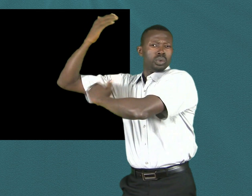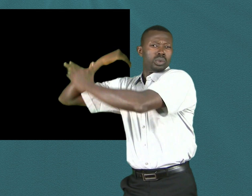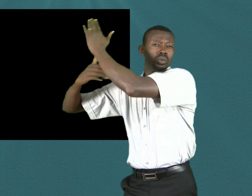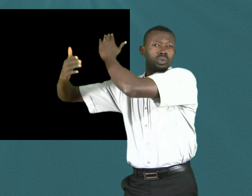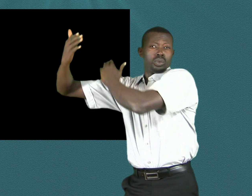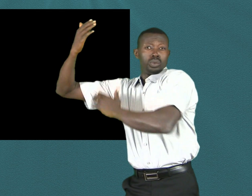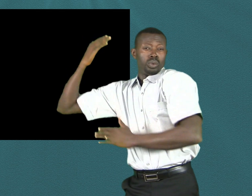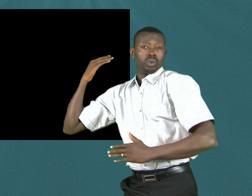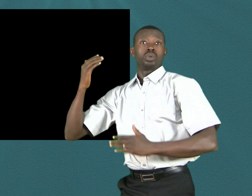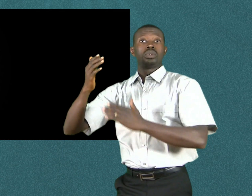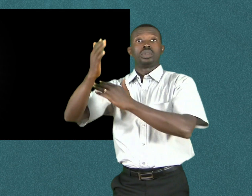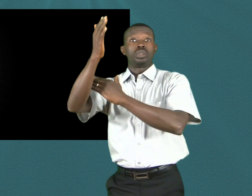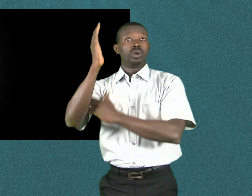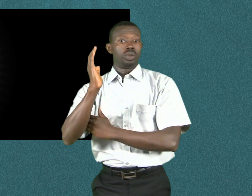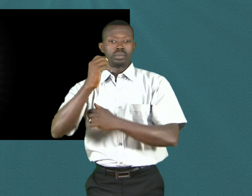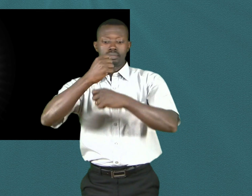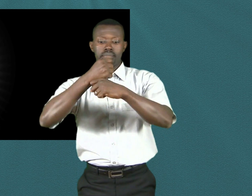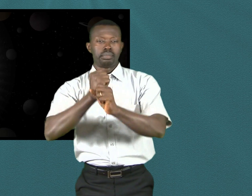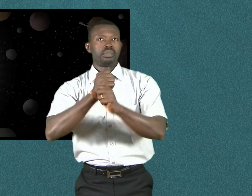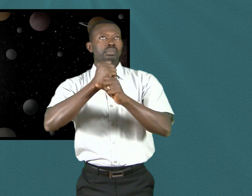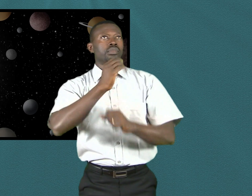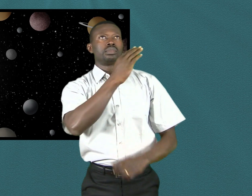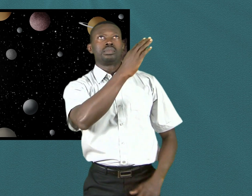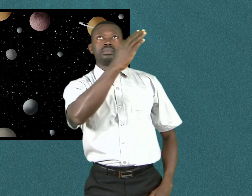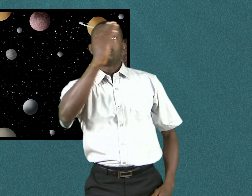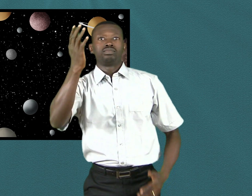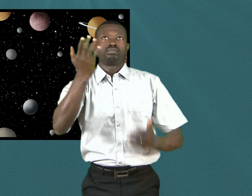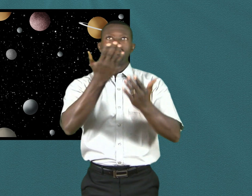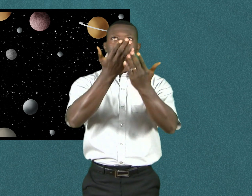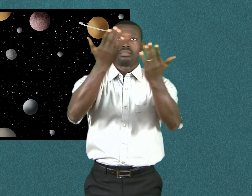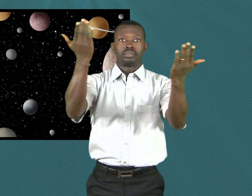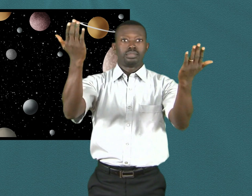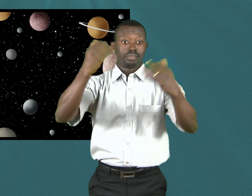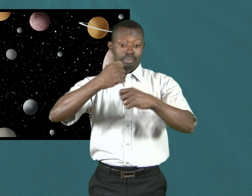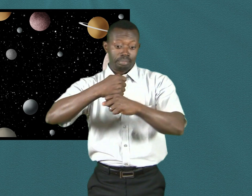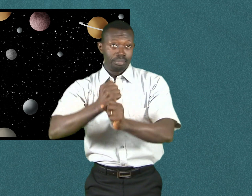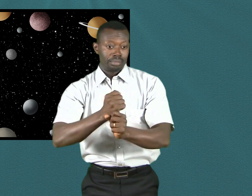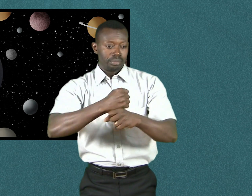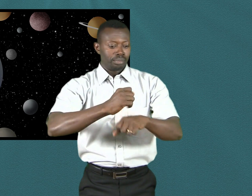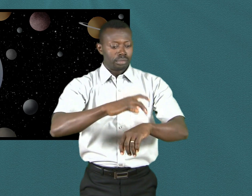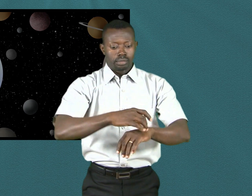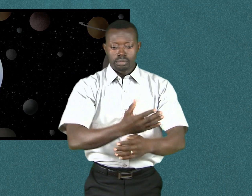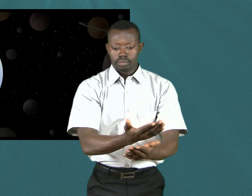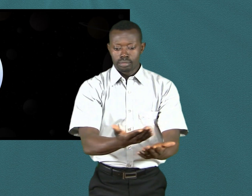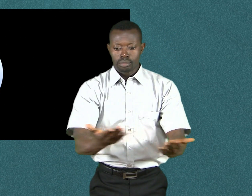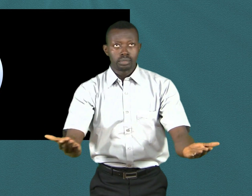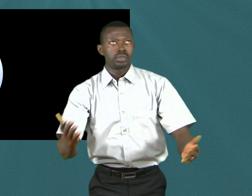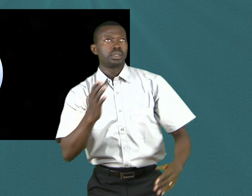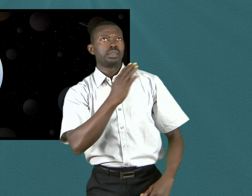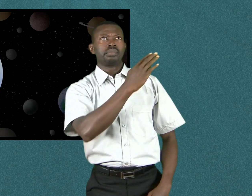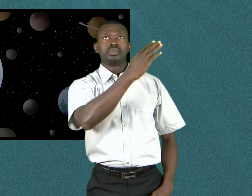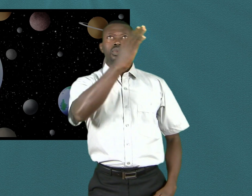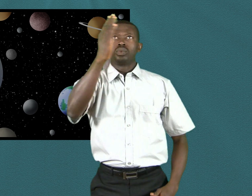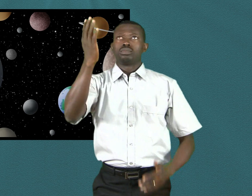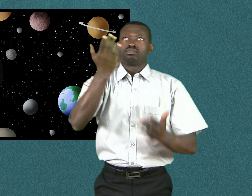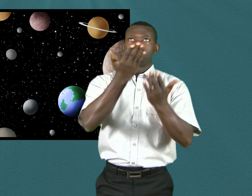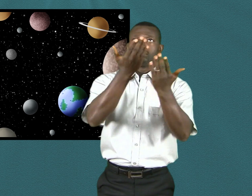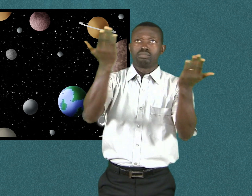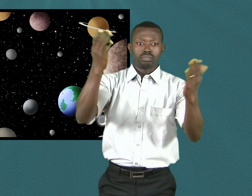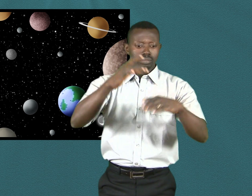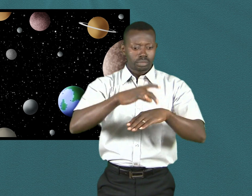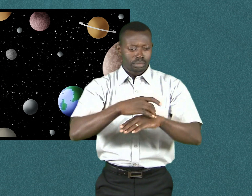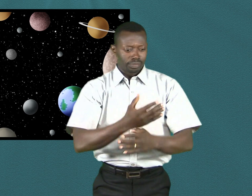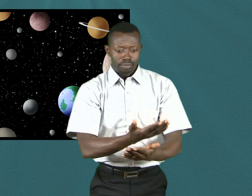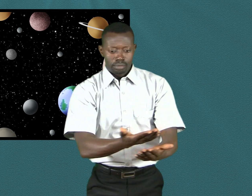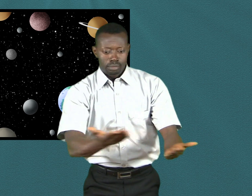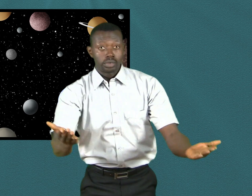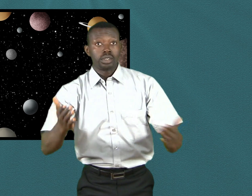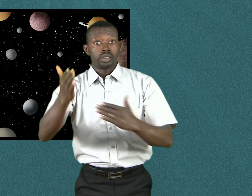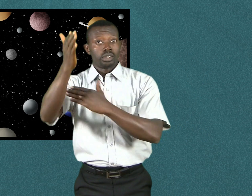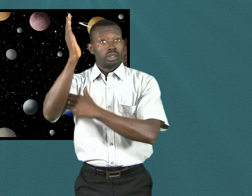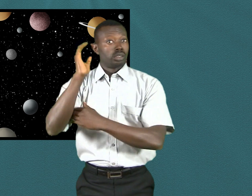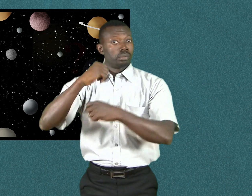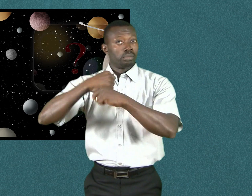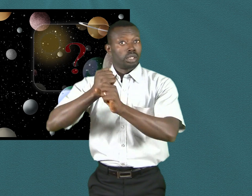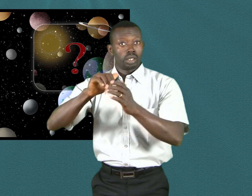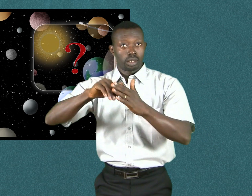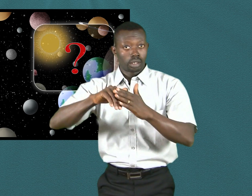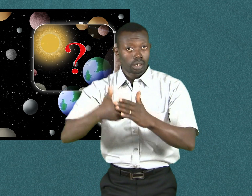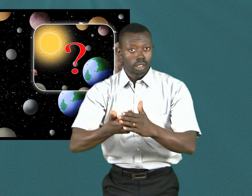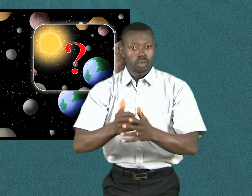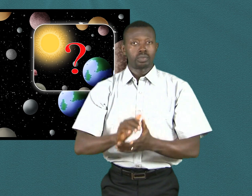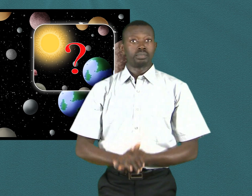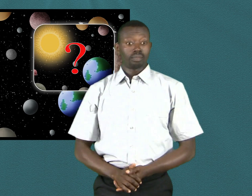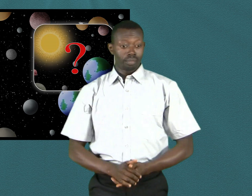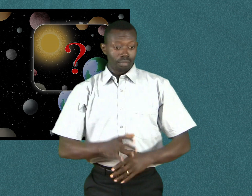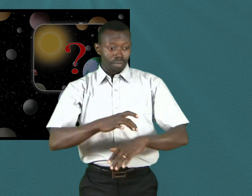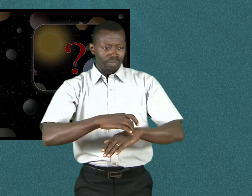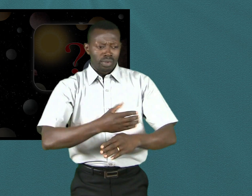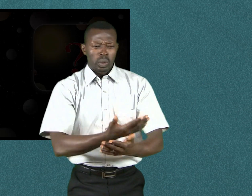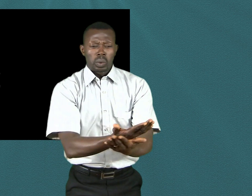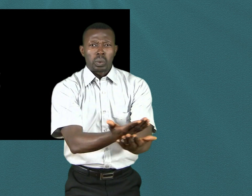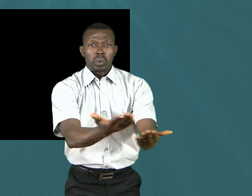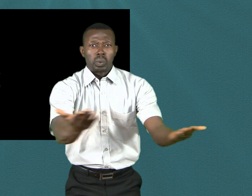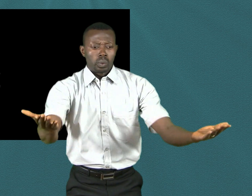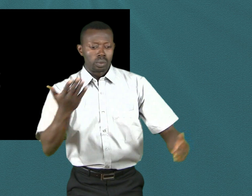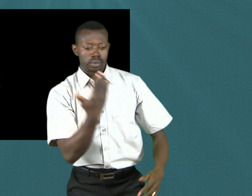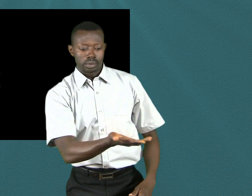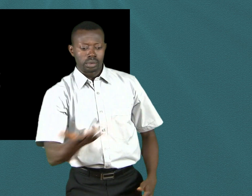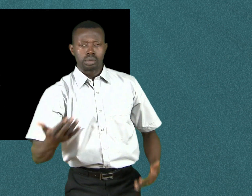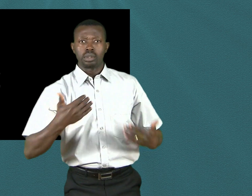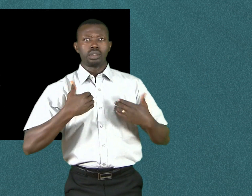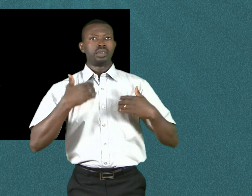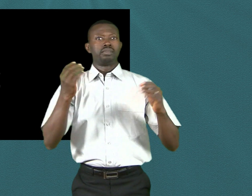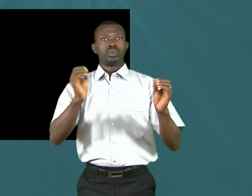In the beginning God created the heavens and the earth.